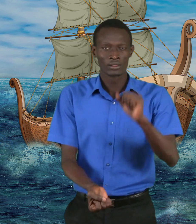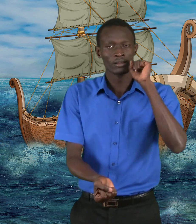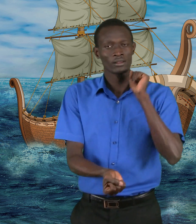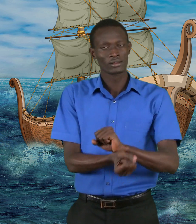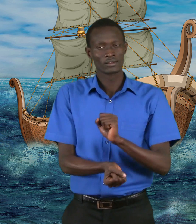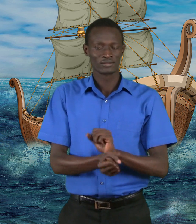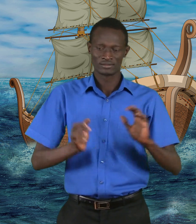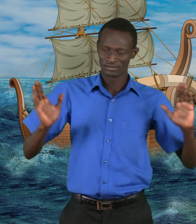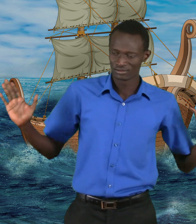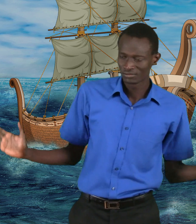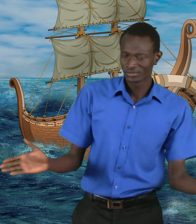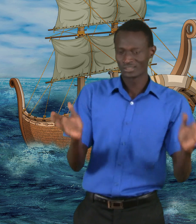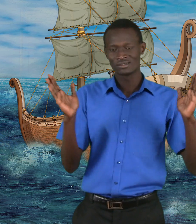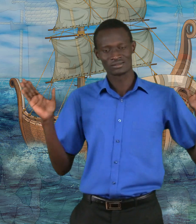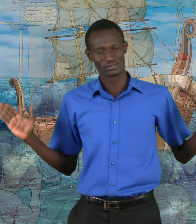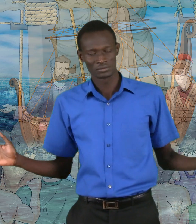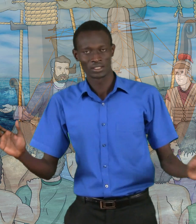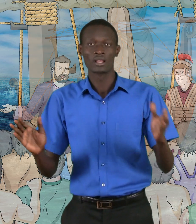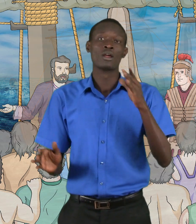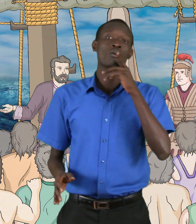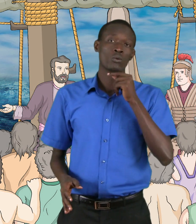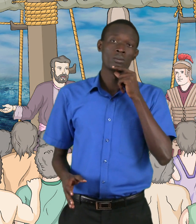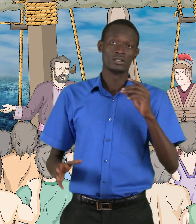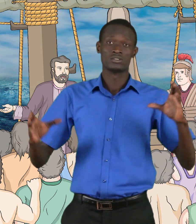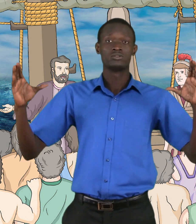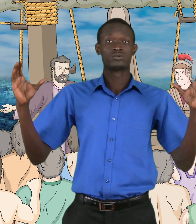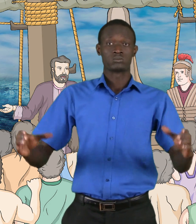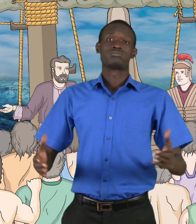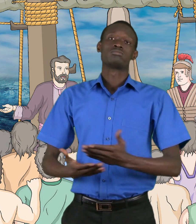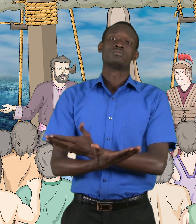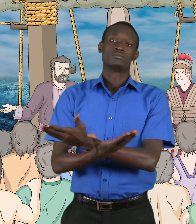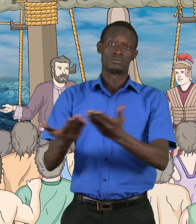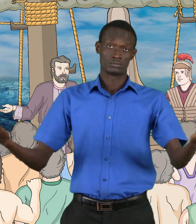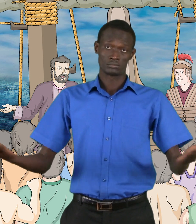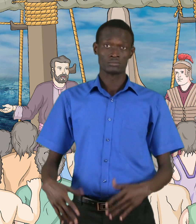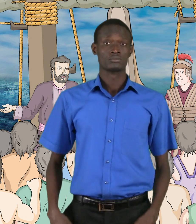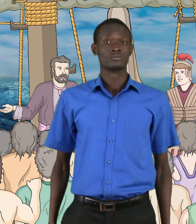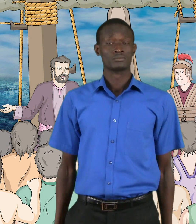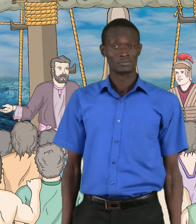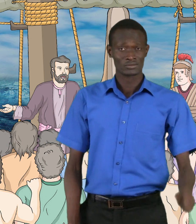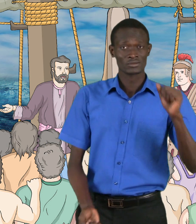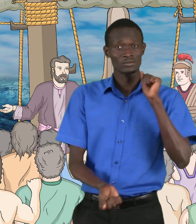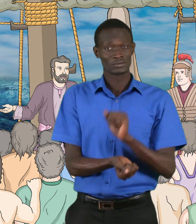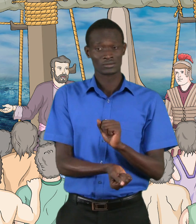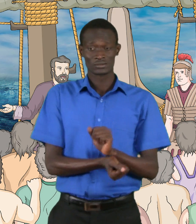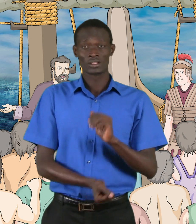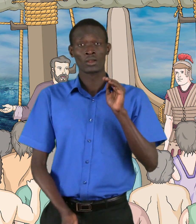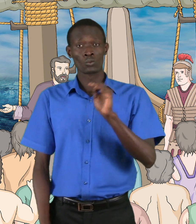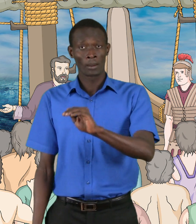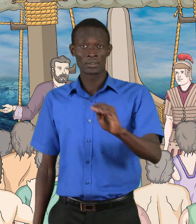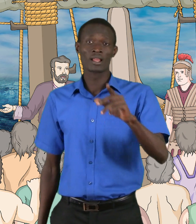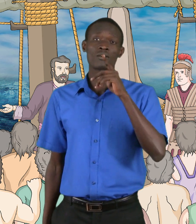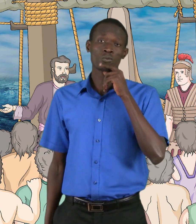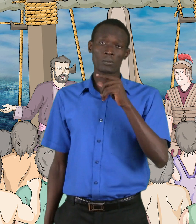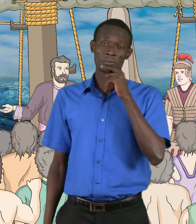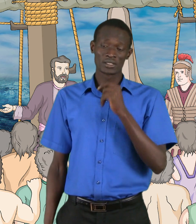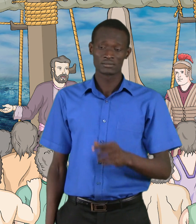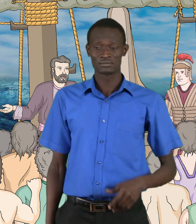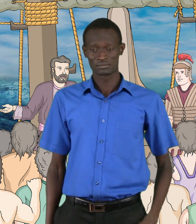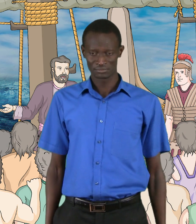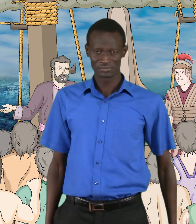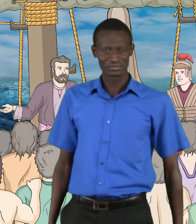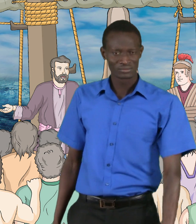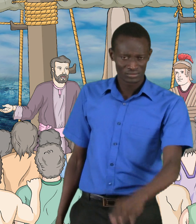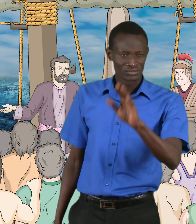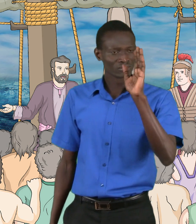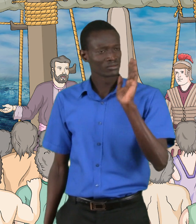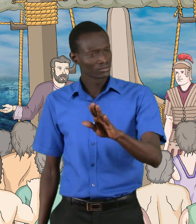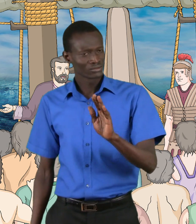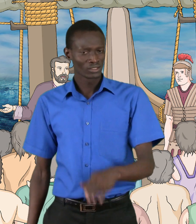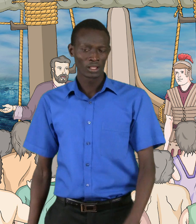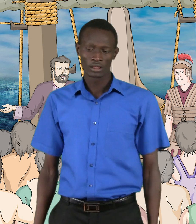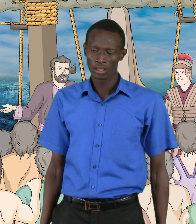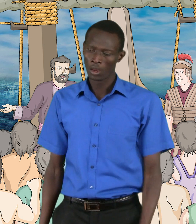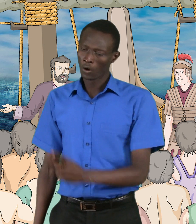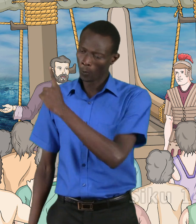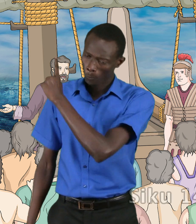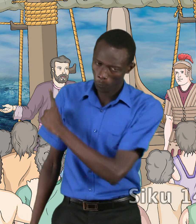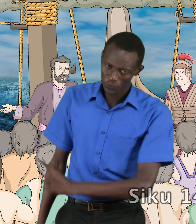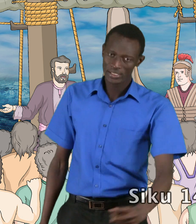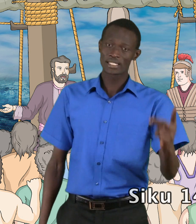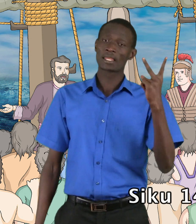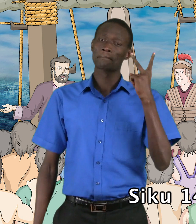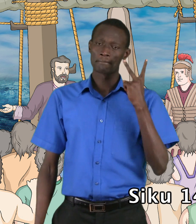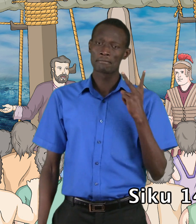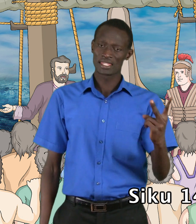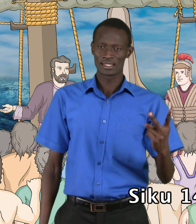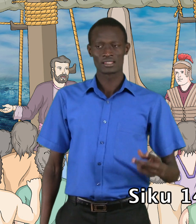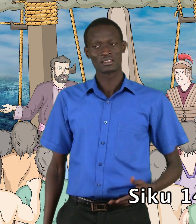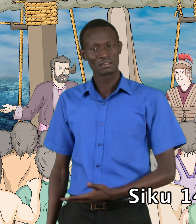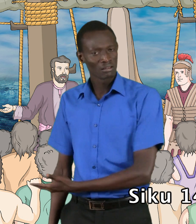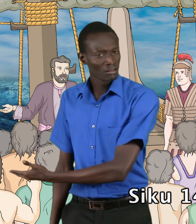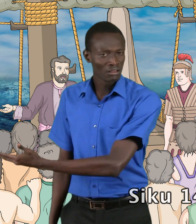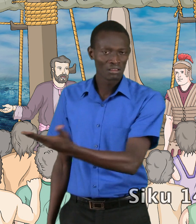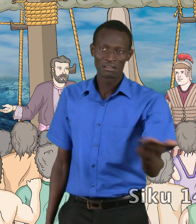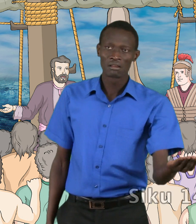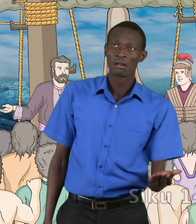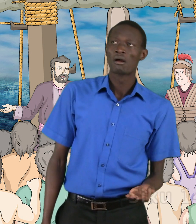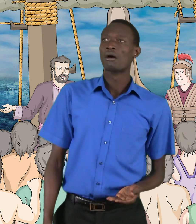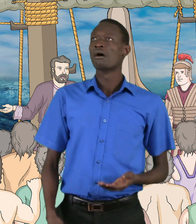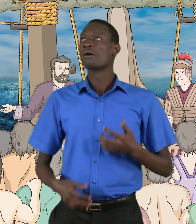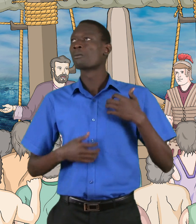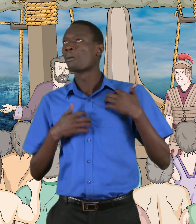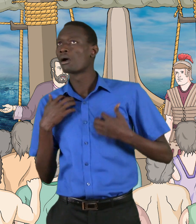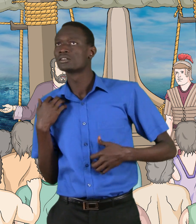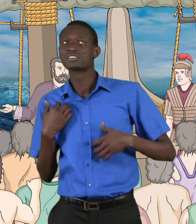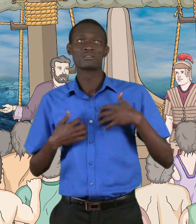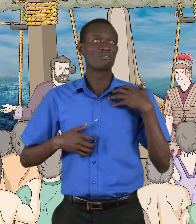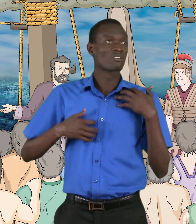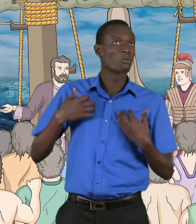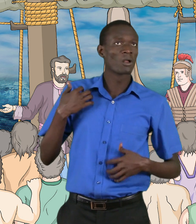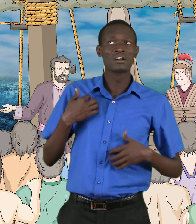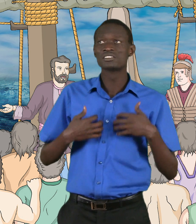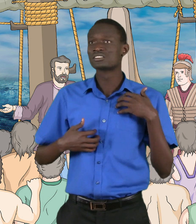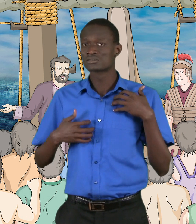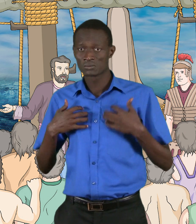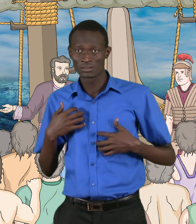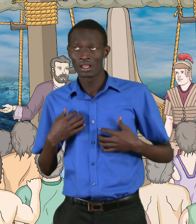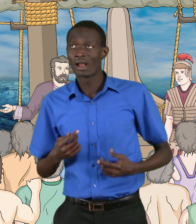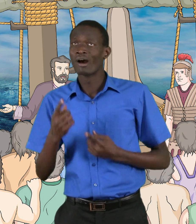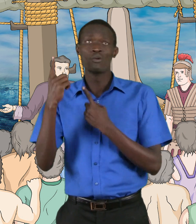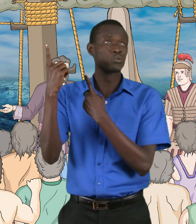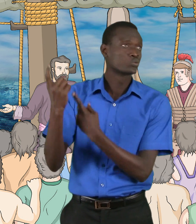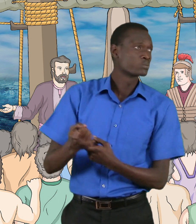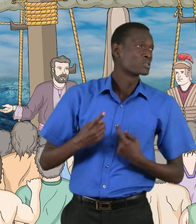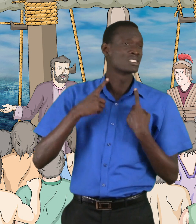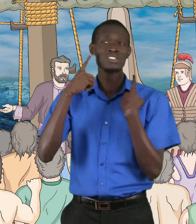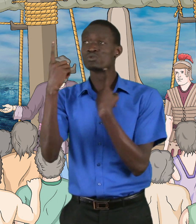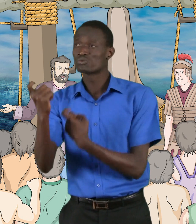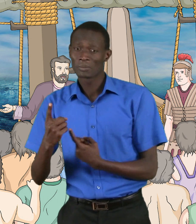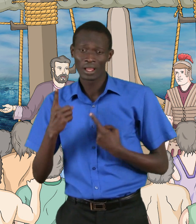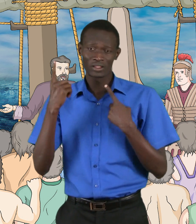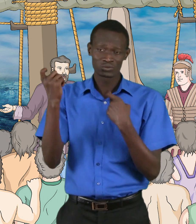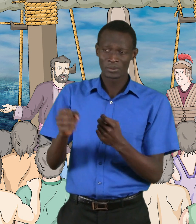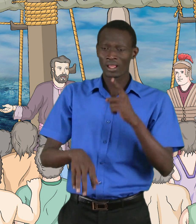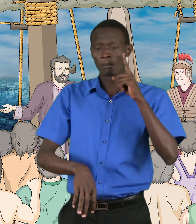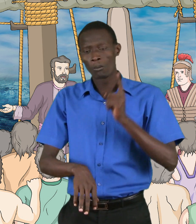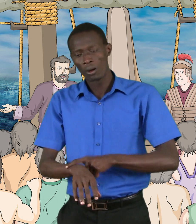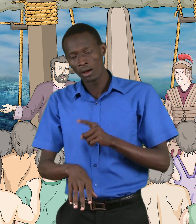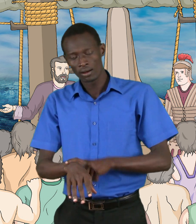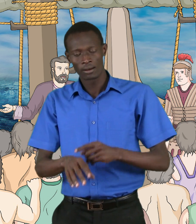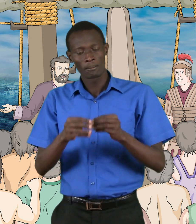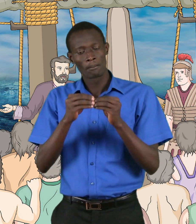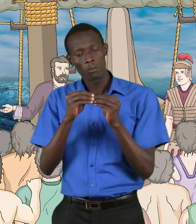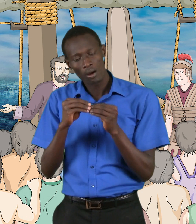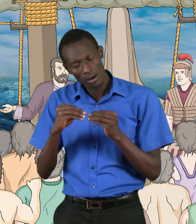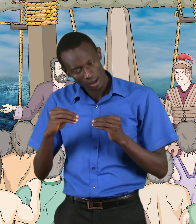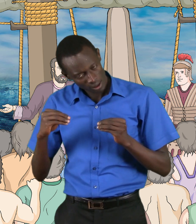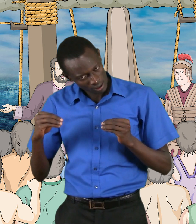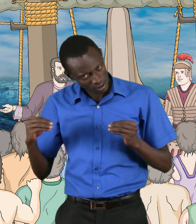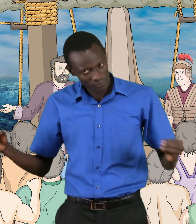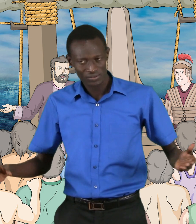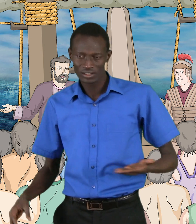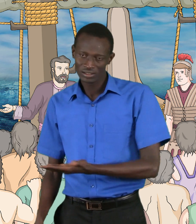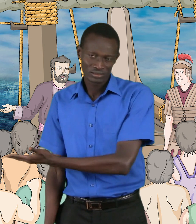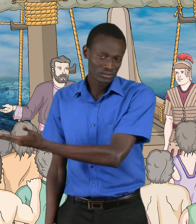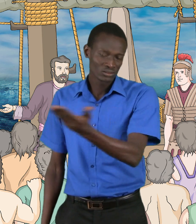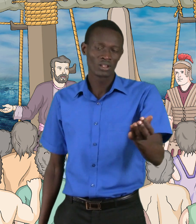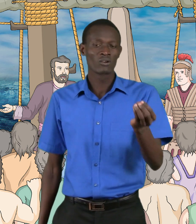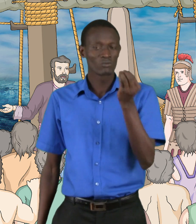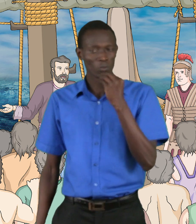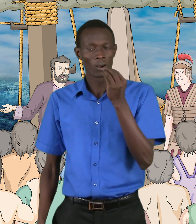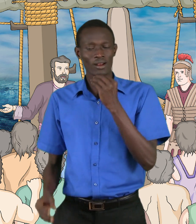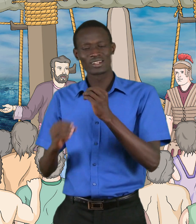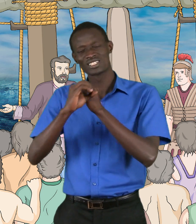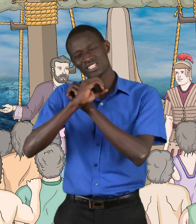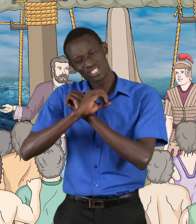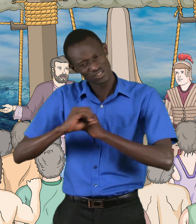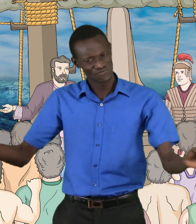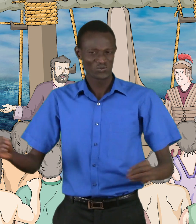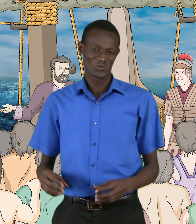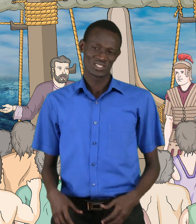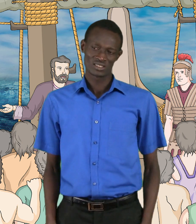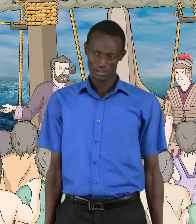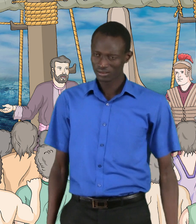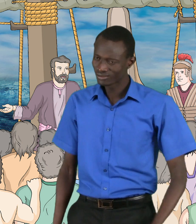Right up to daybreak, Paul kept urging them all to eat: “Today is your fourteenth day in constant suspense, without taking any food.